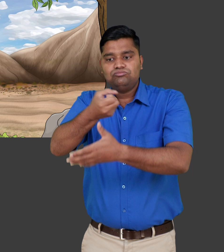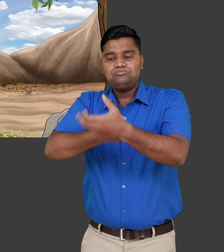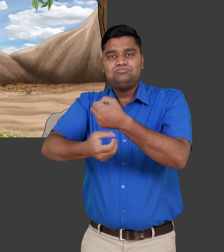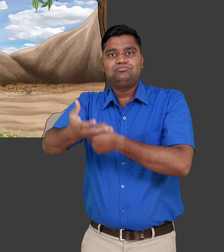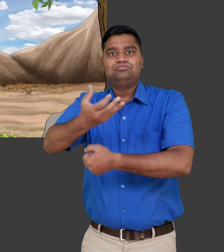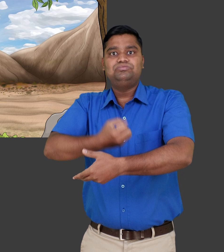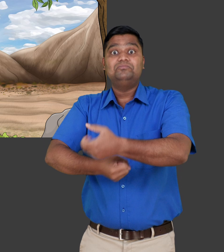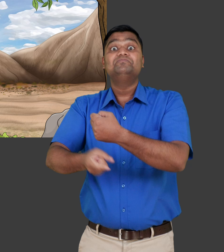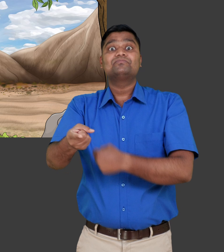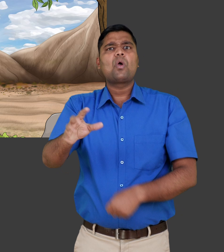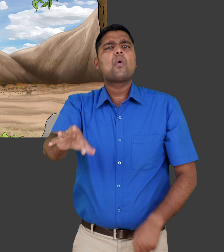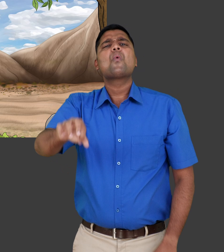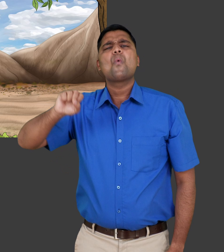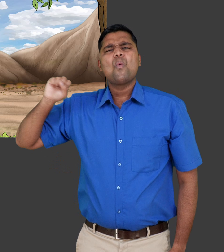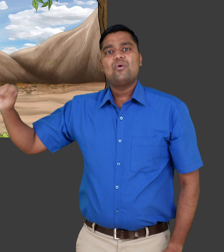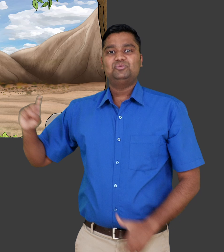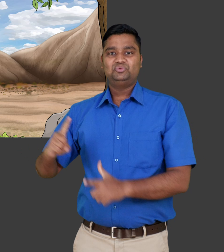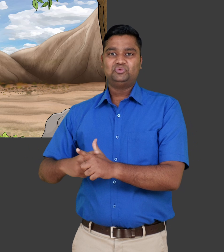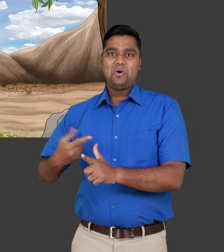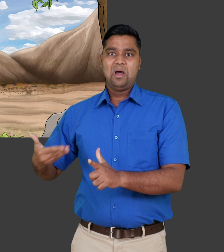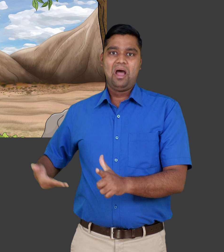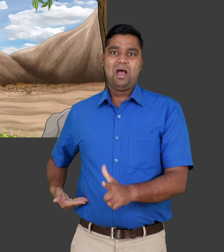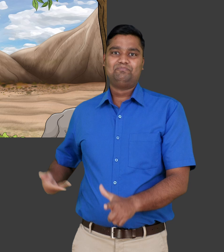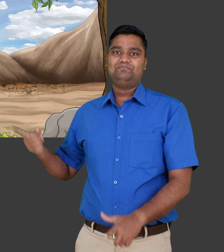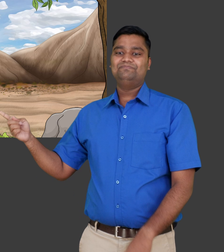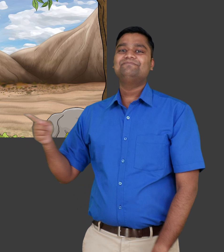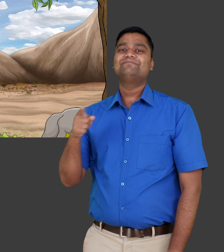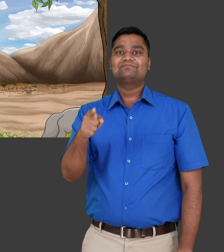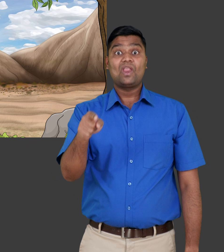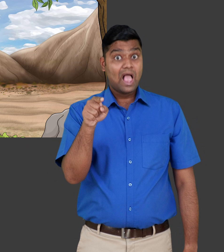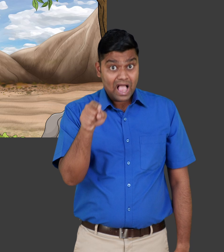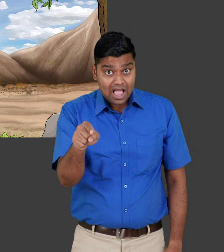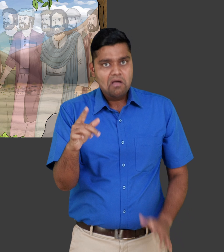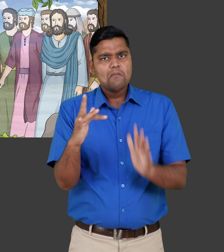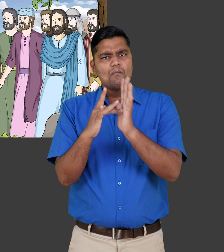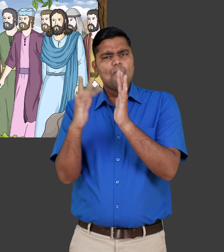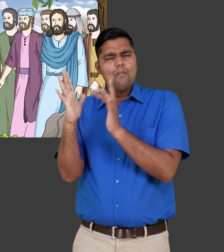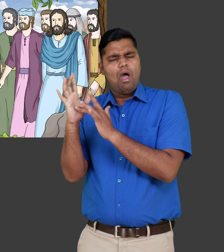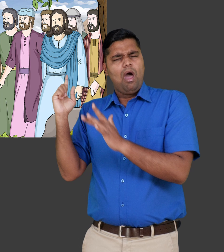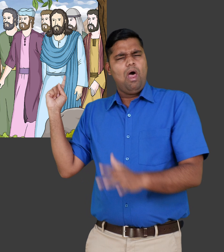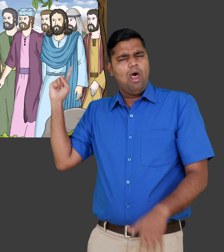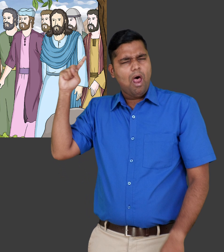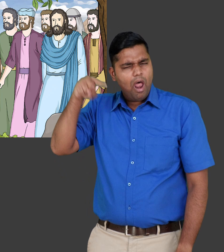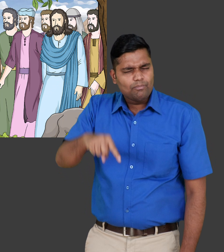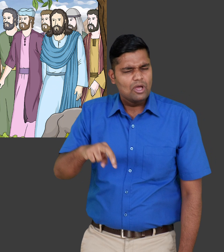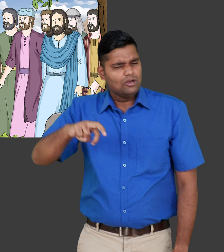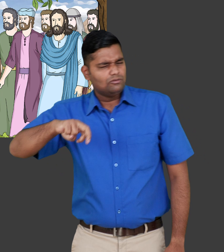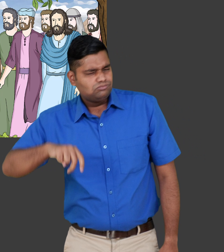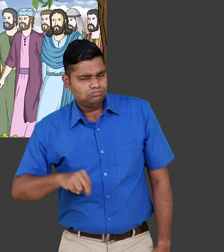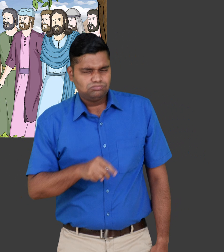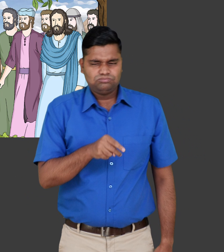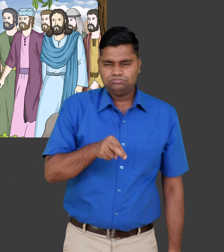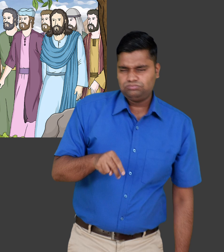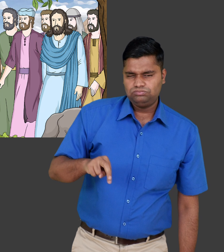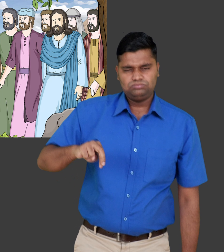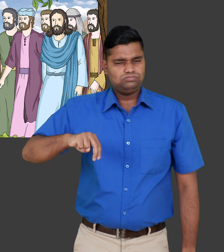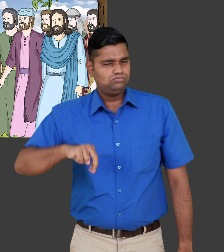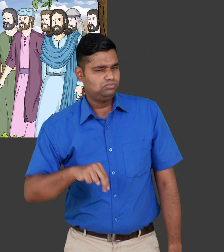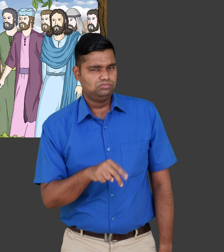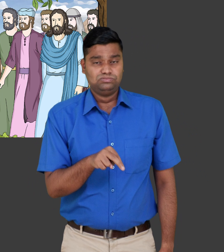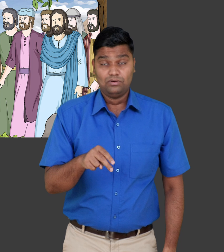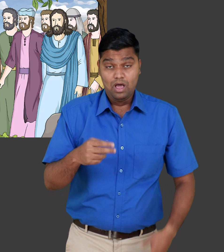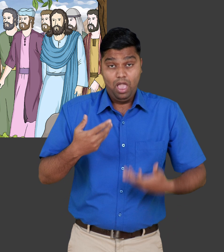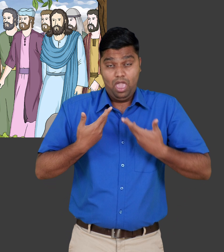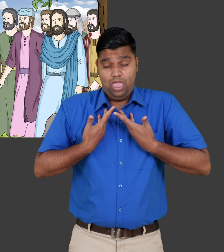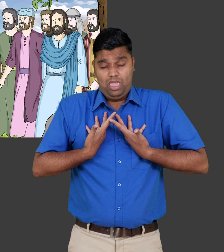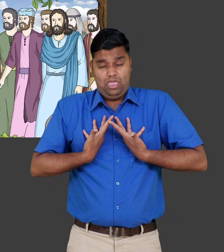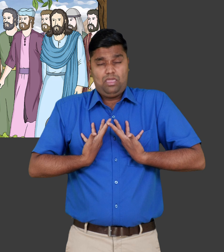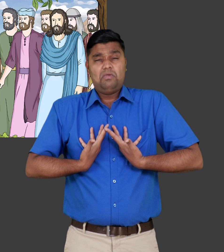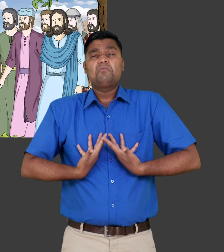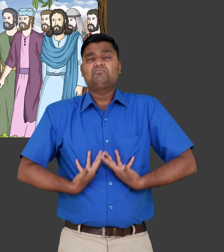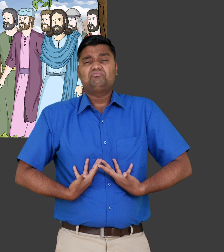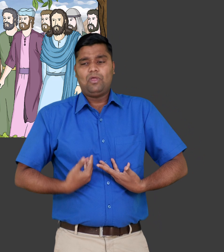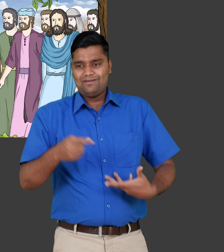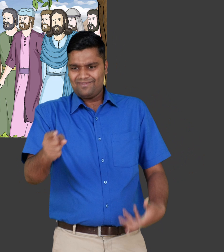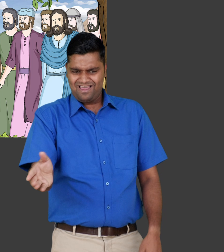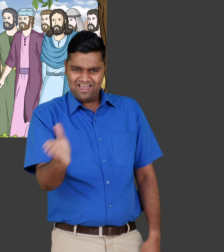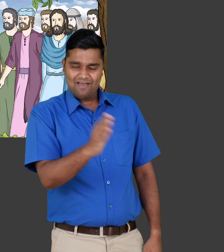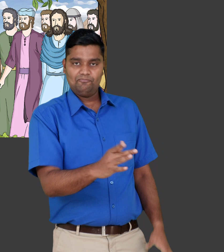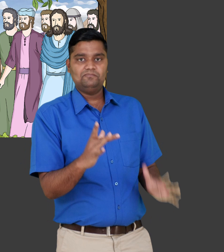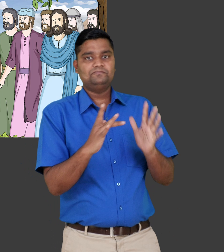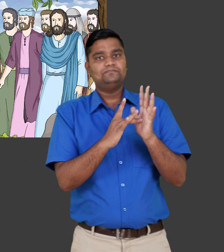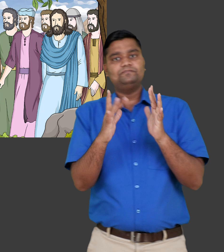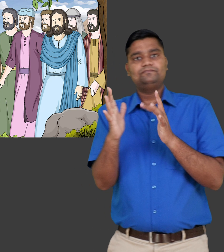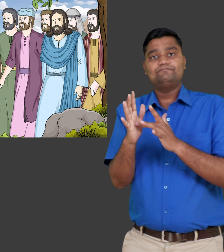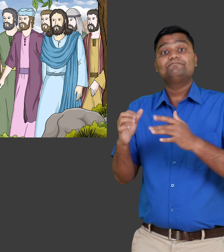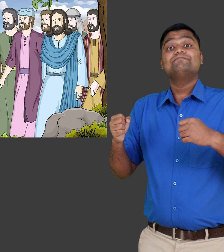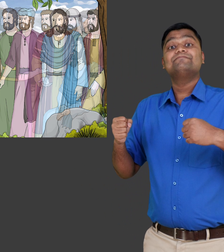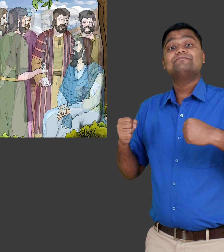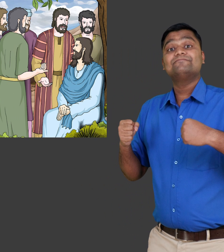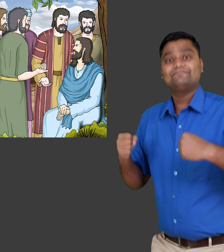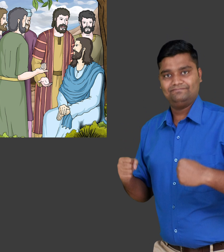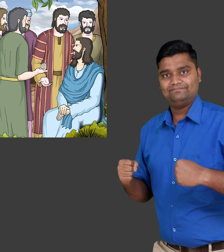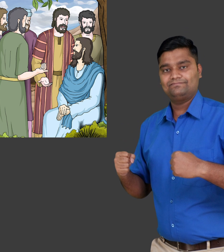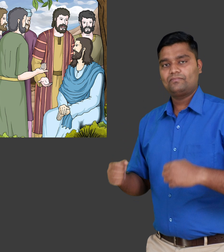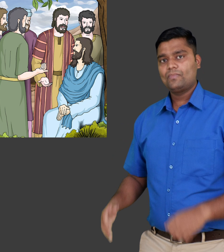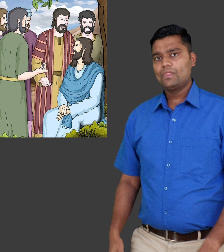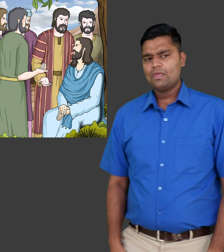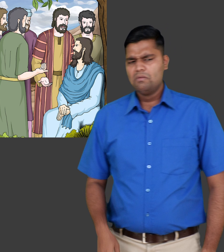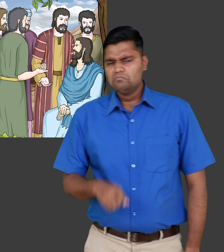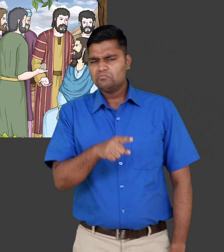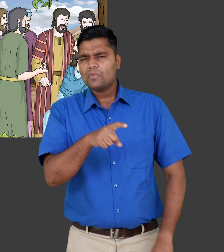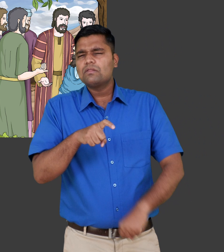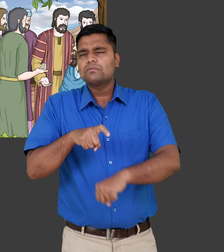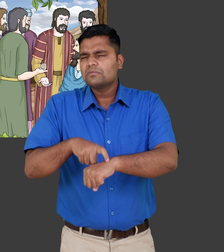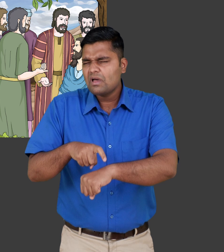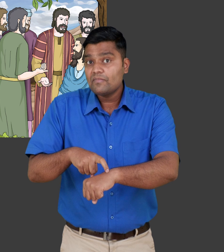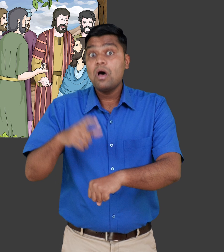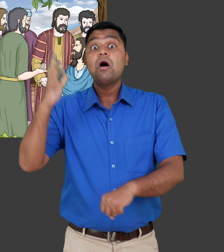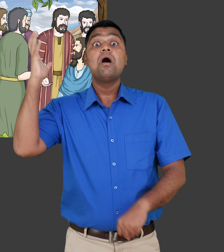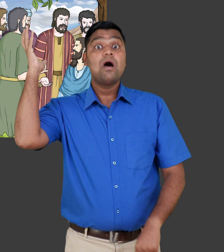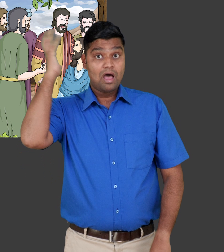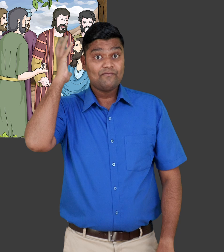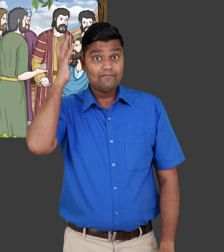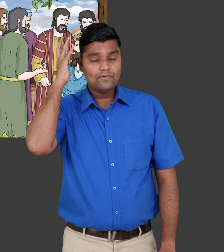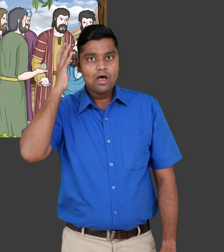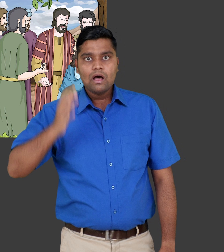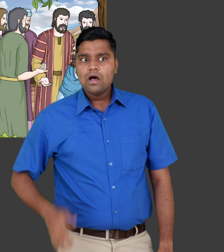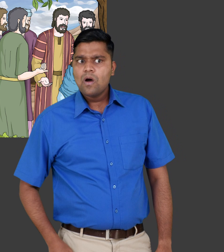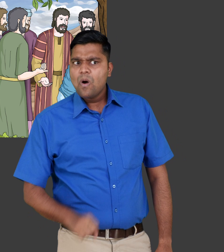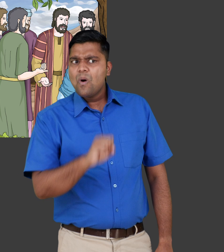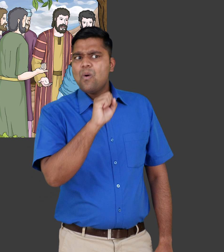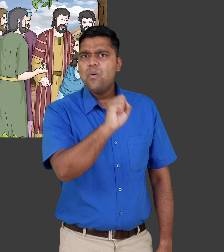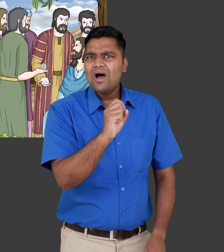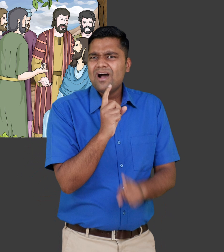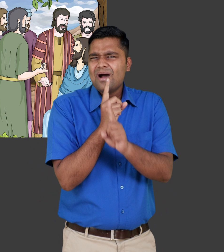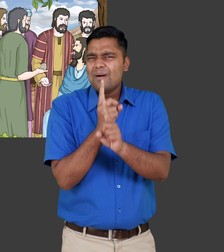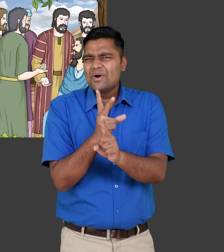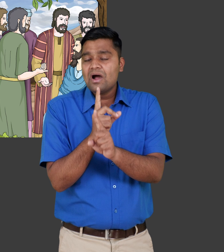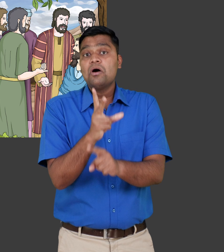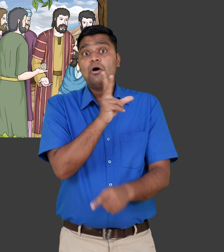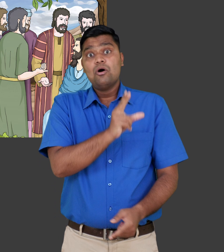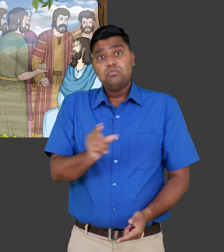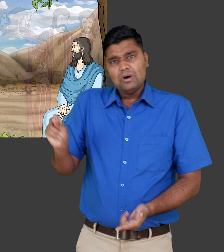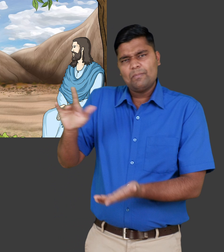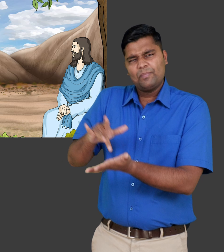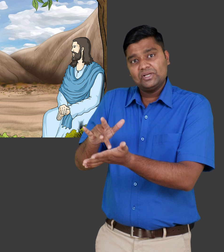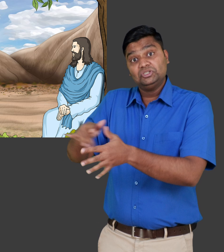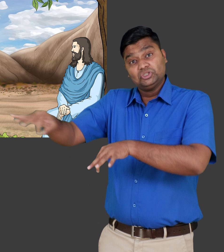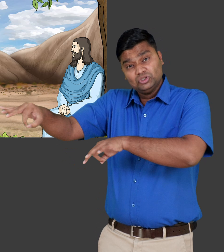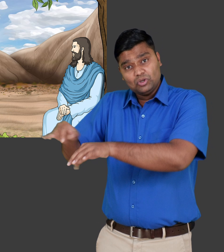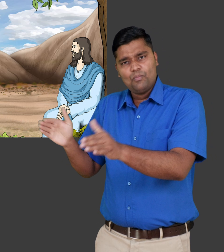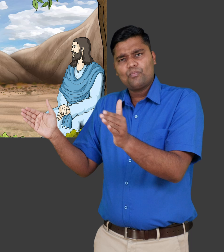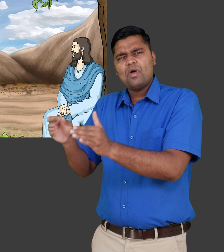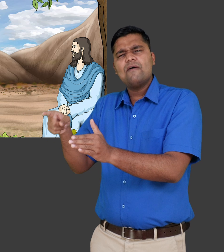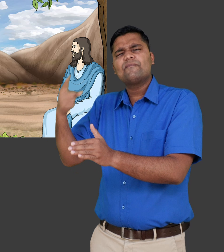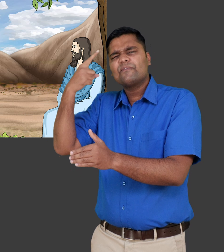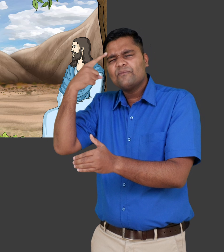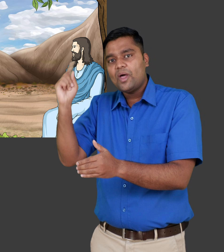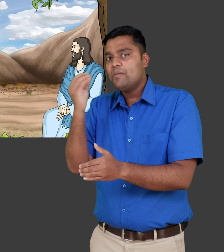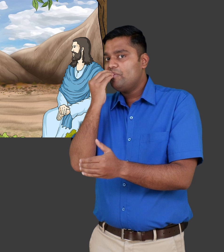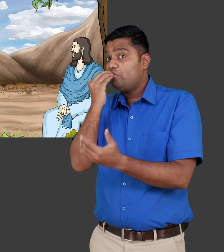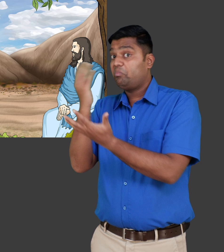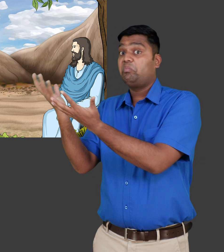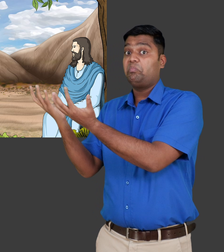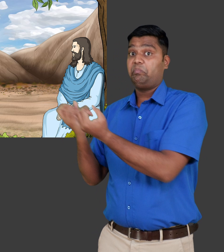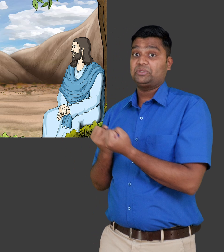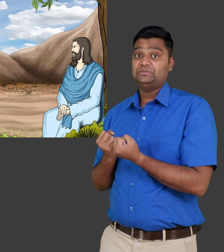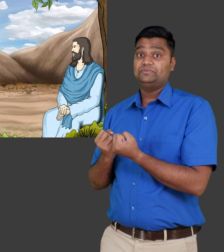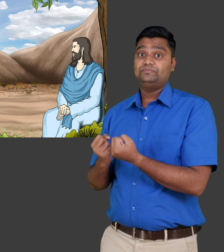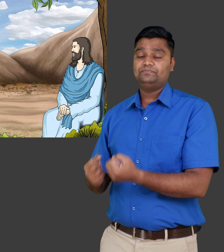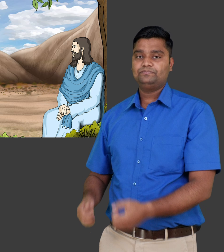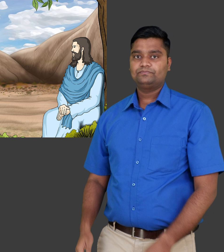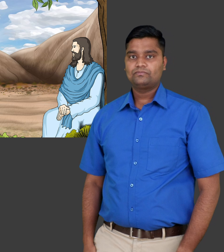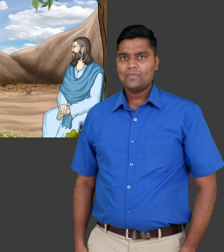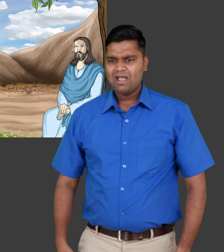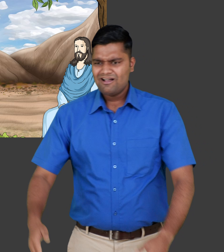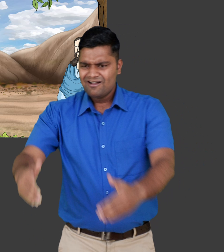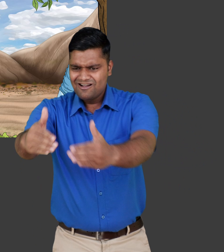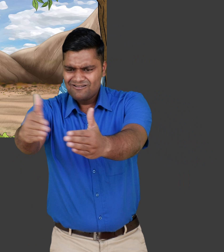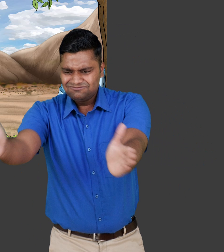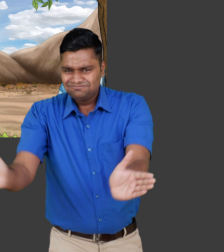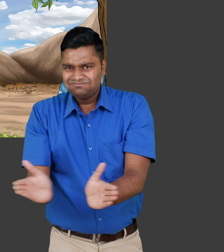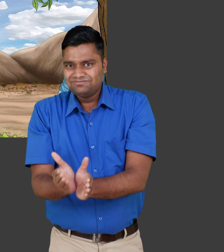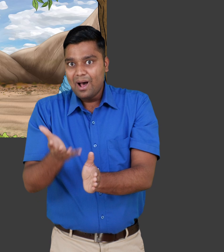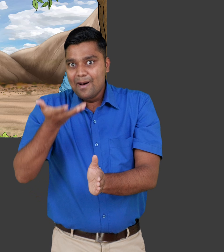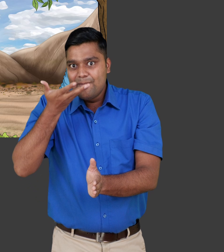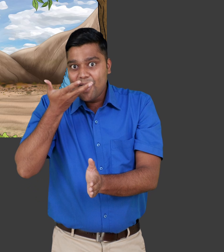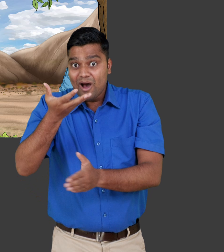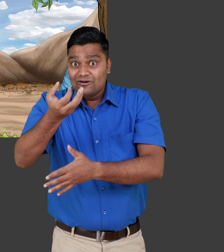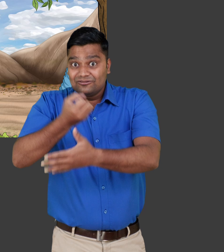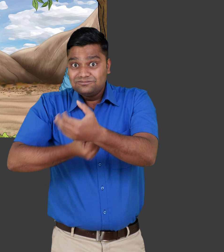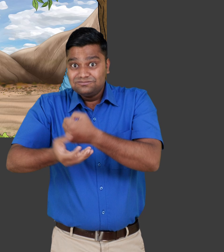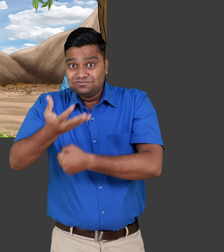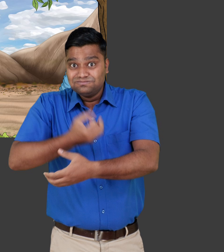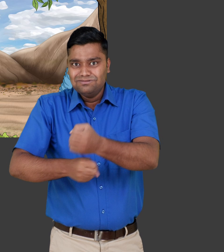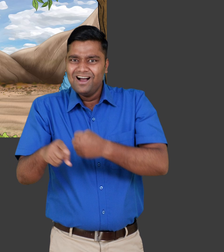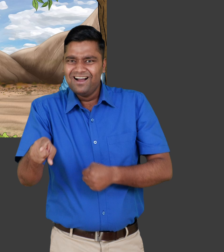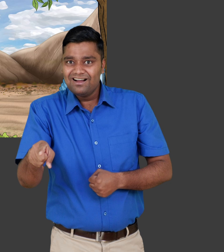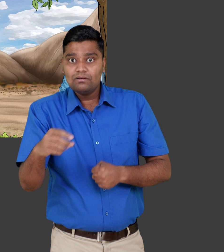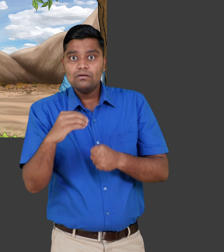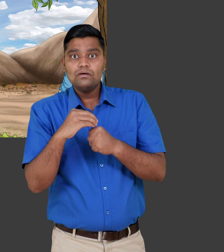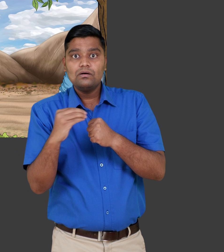Since Jacob’s well was there, Jesus, weary from His journey, sat down by the well.